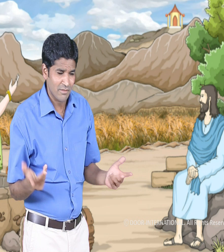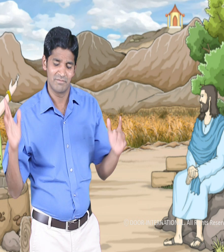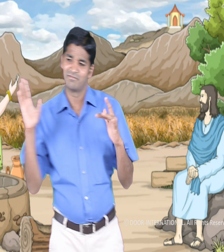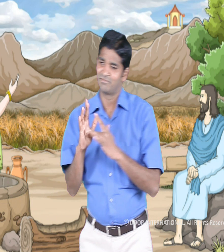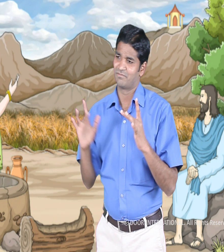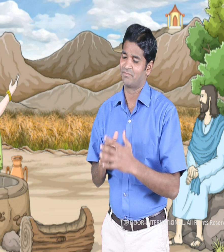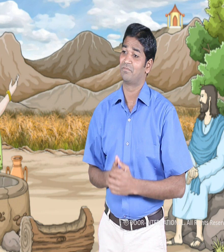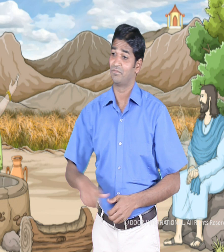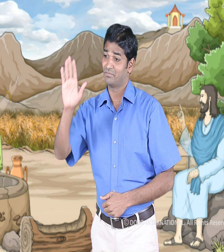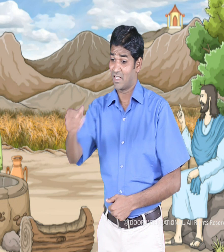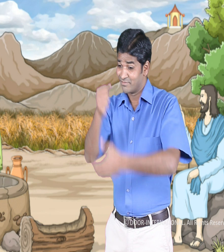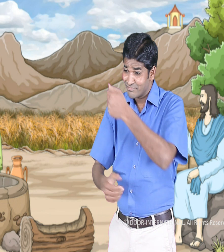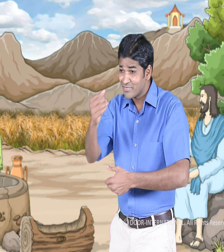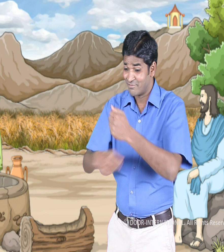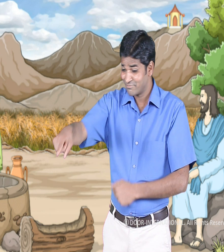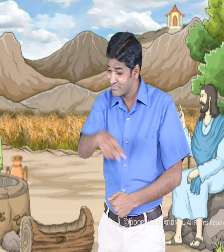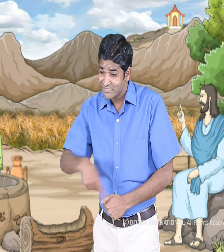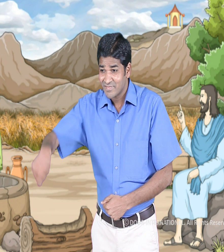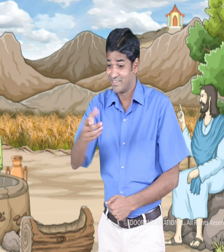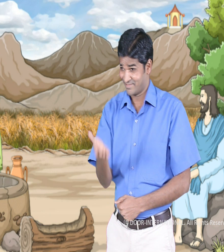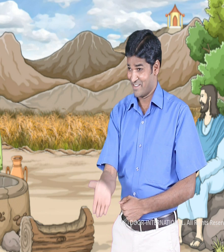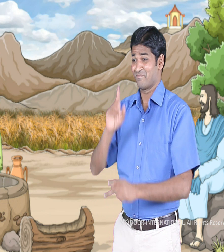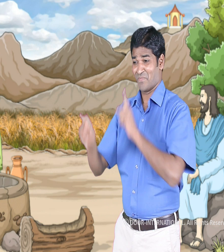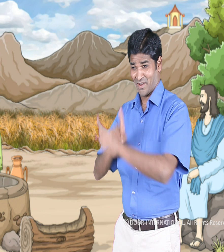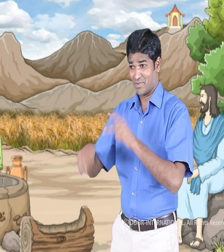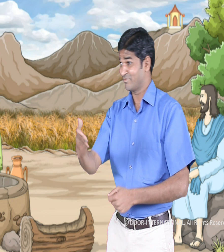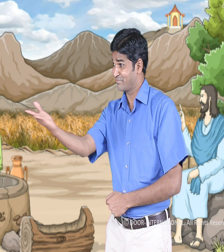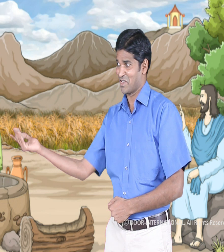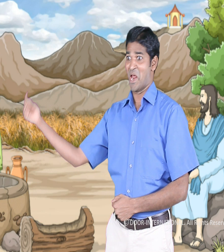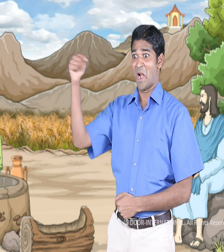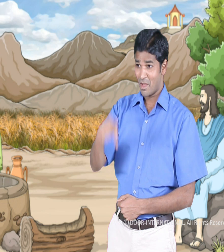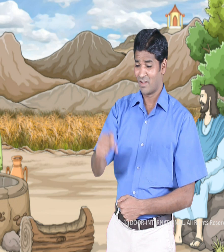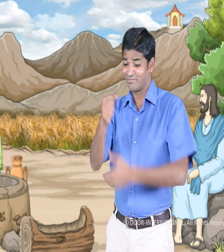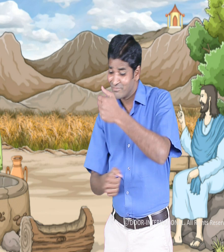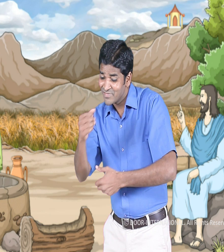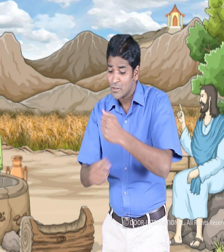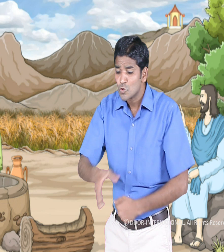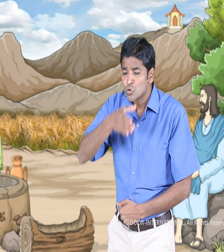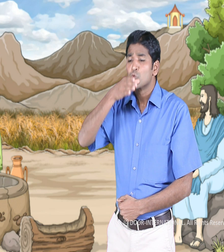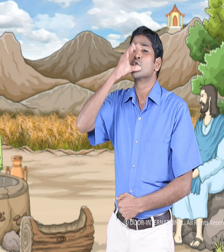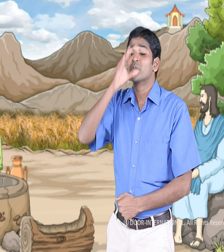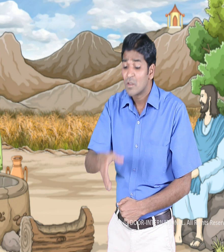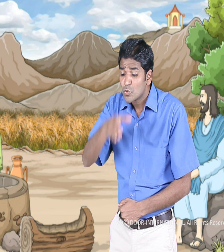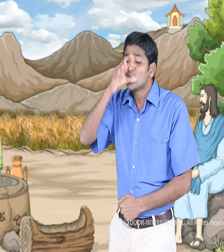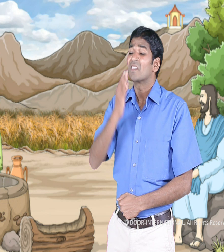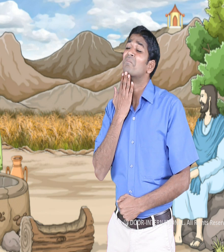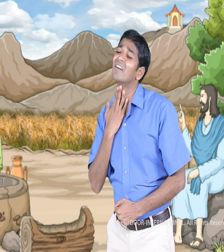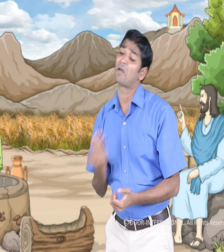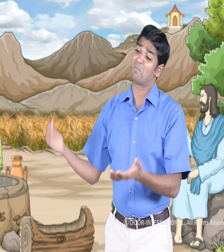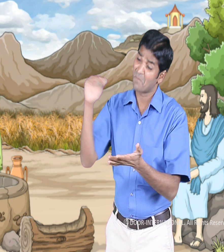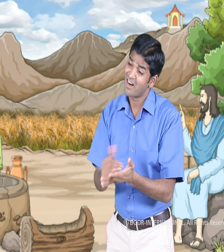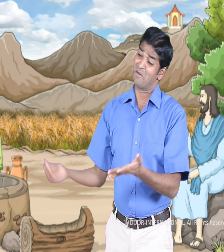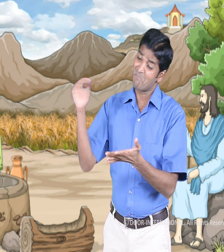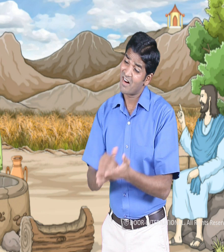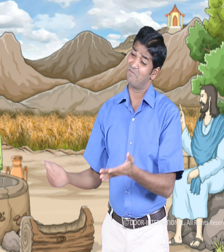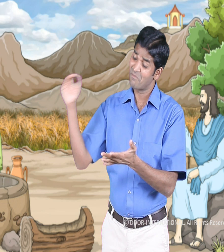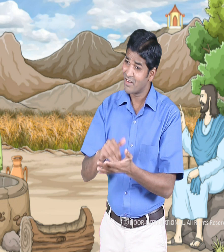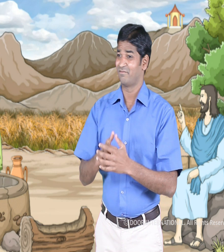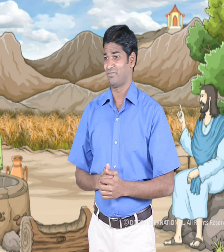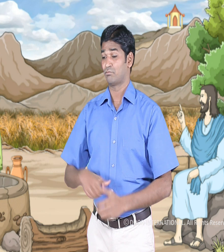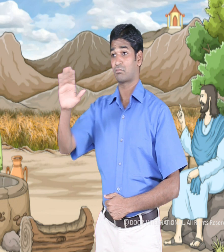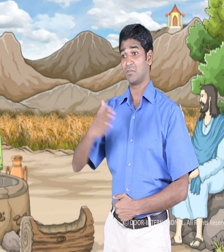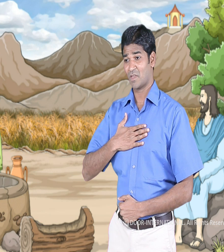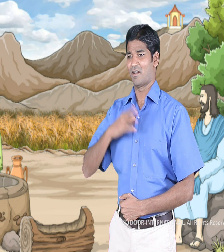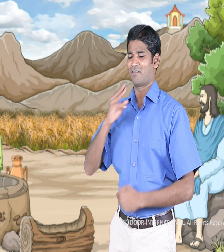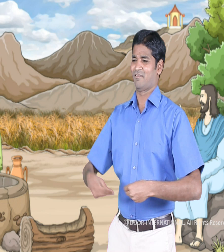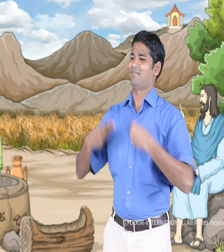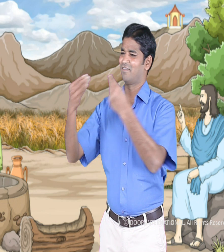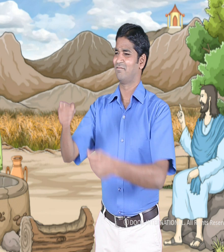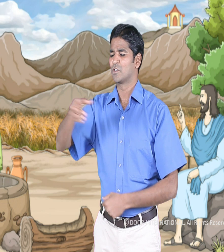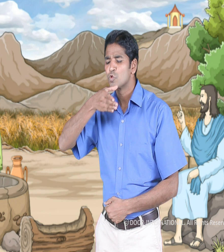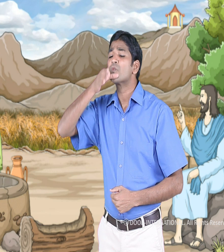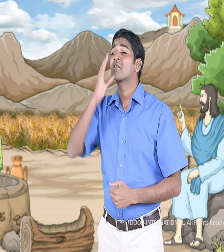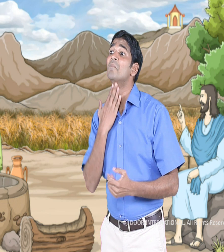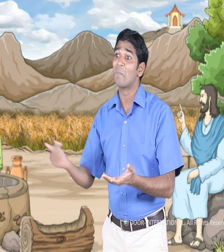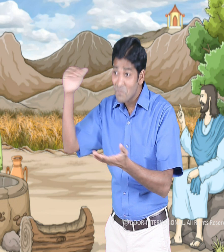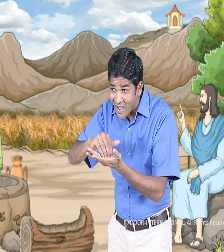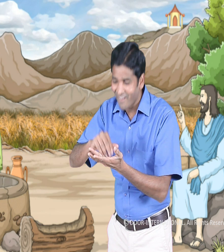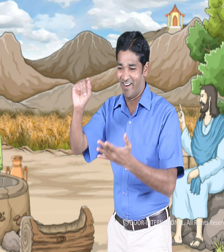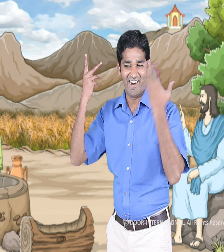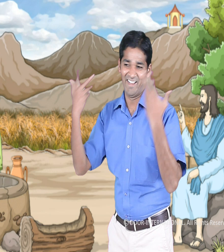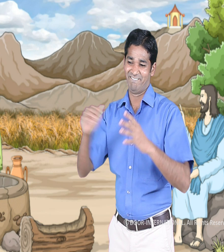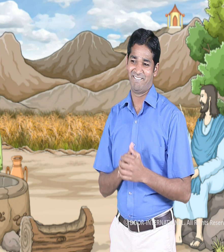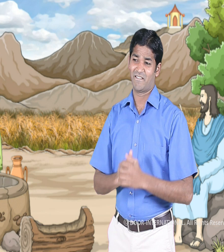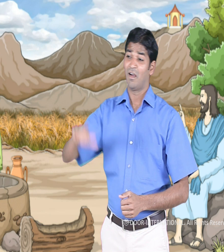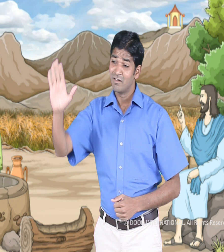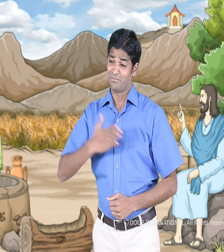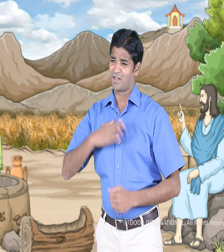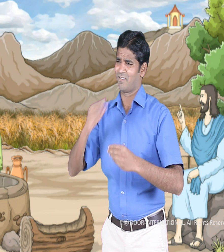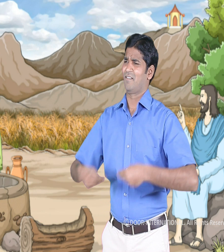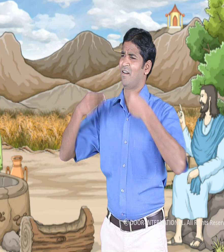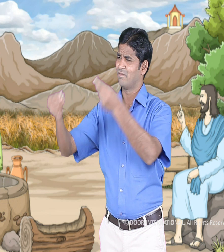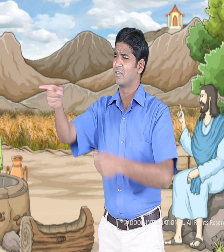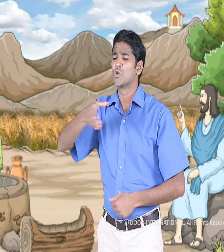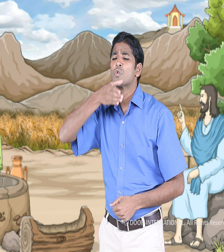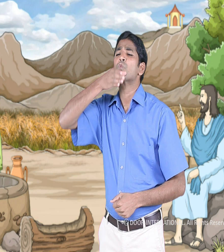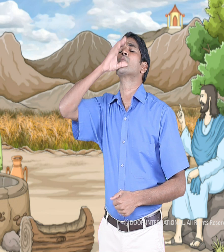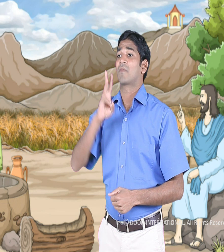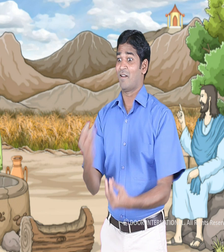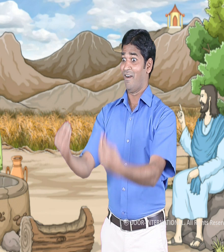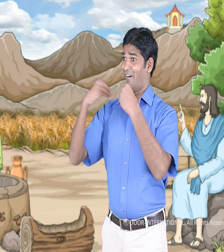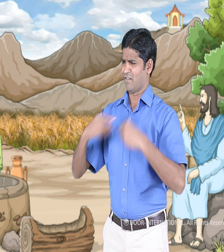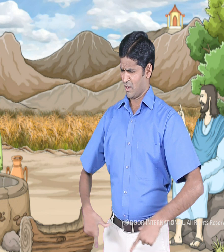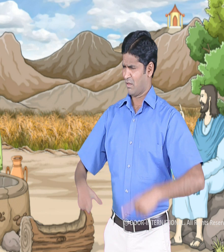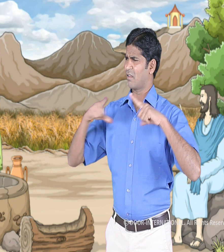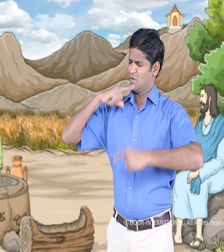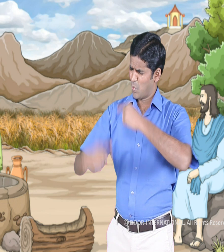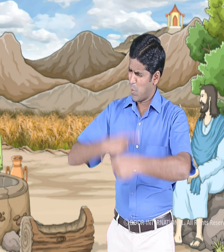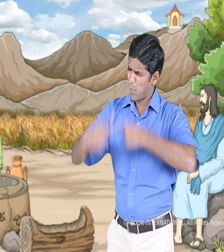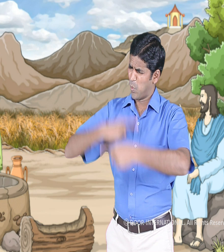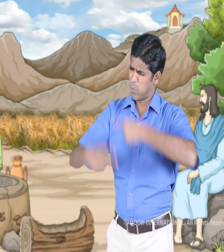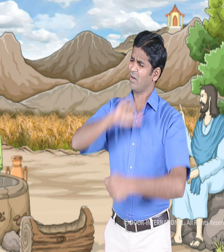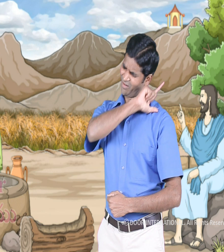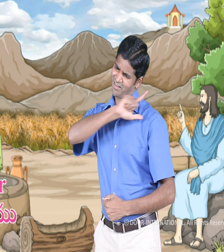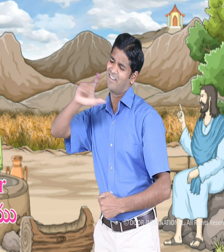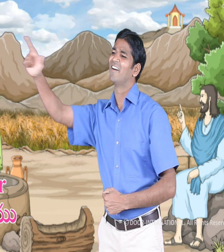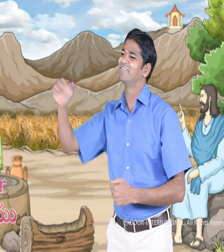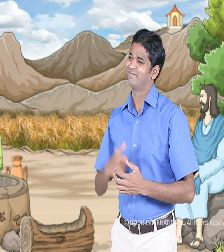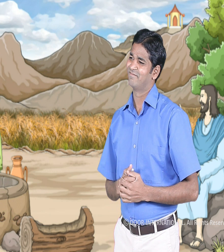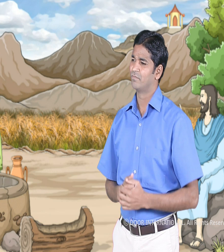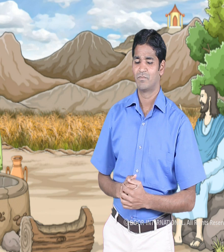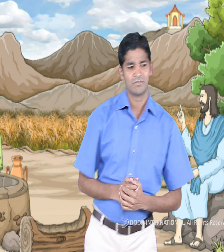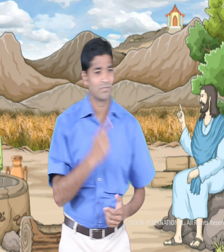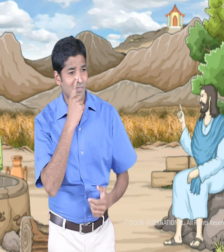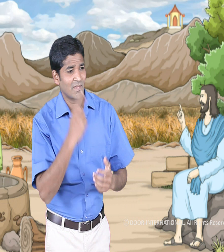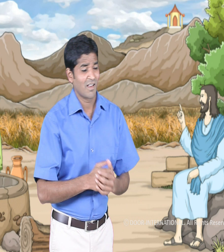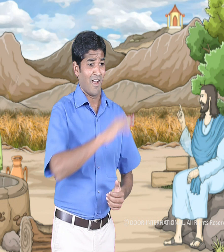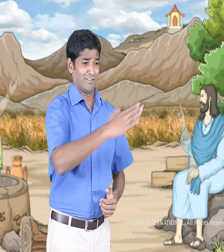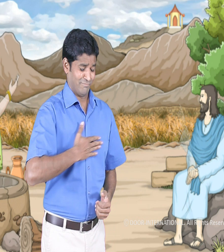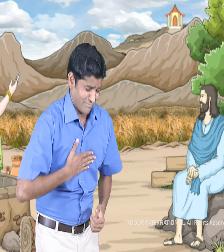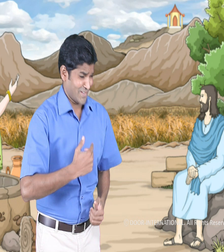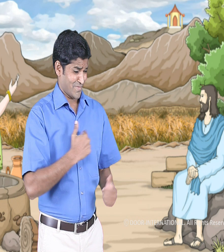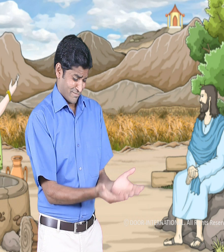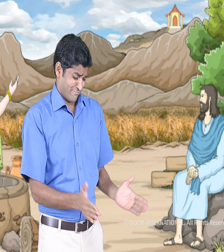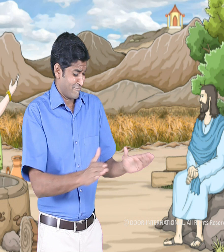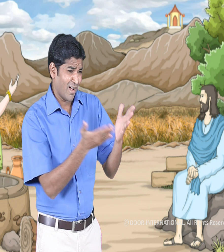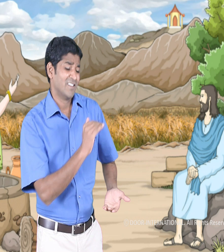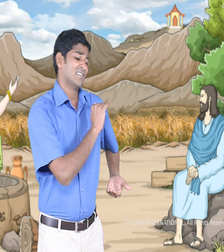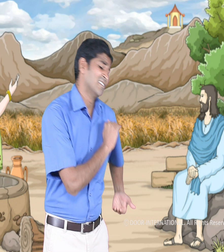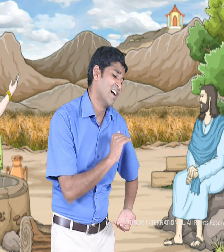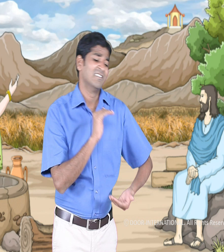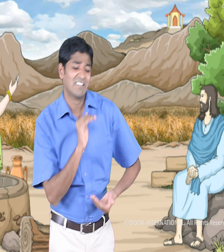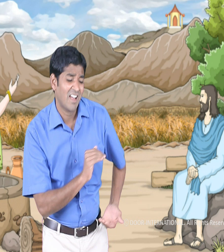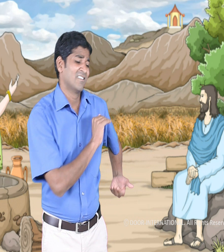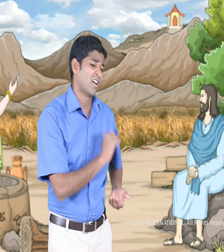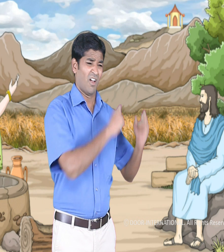But whoever drinks the water I give him will never thirst. Indeed, the water I give him will become in him a fount of water springing up to eternal life.”